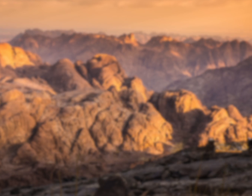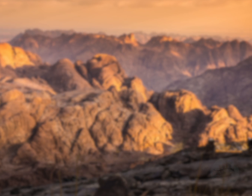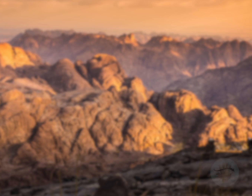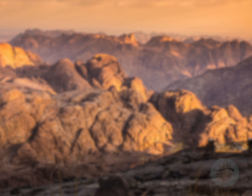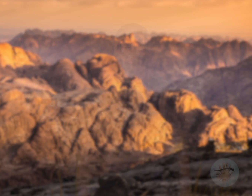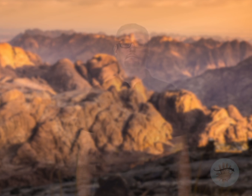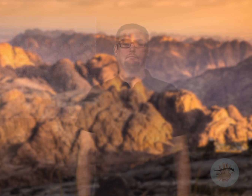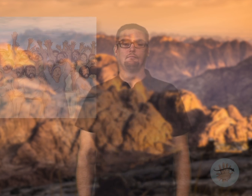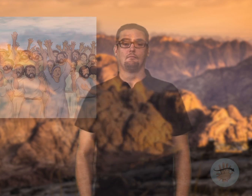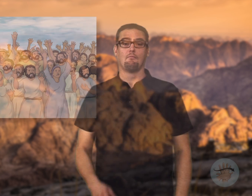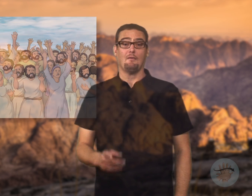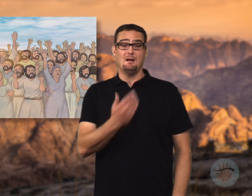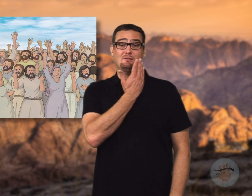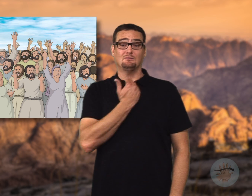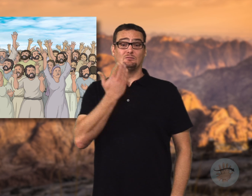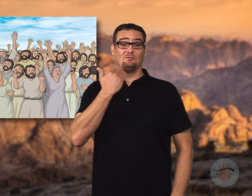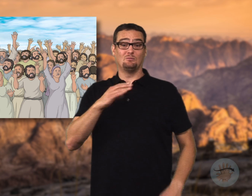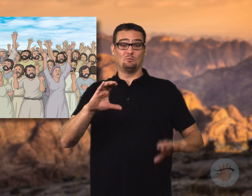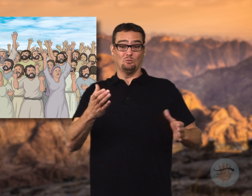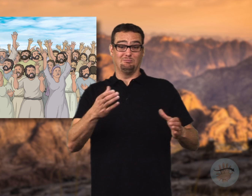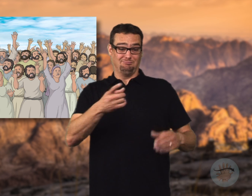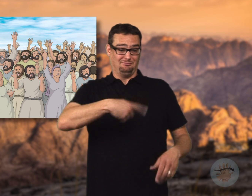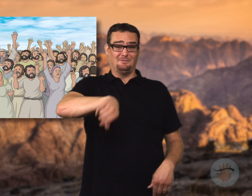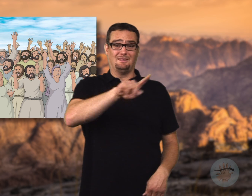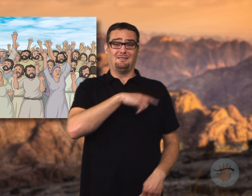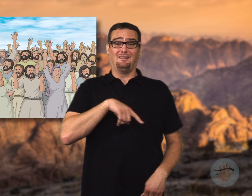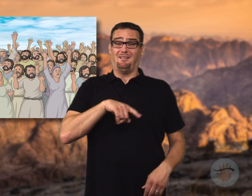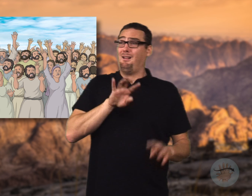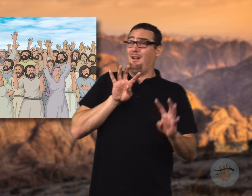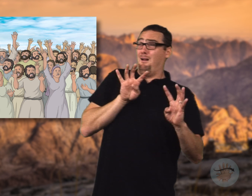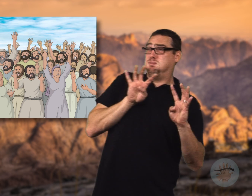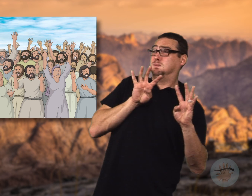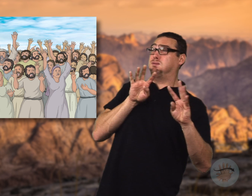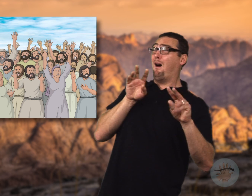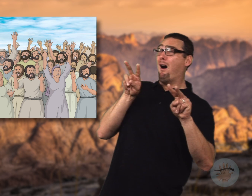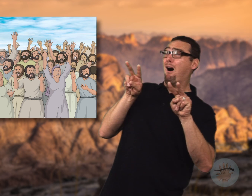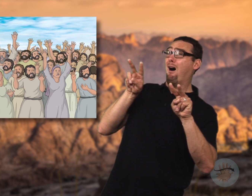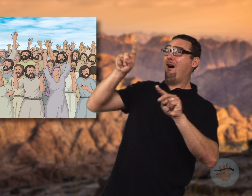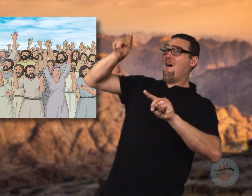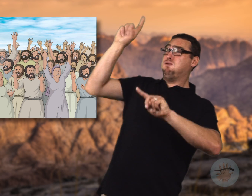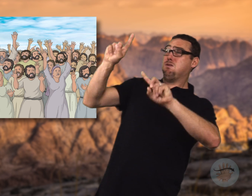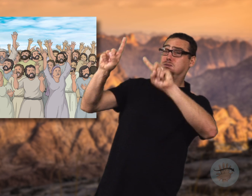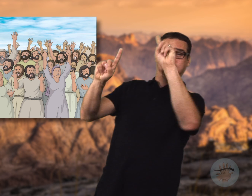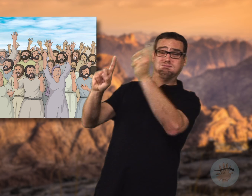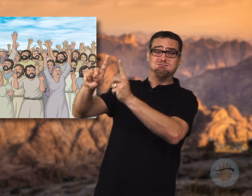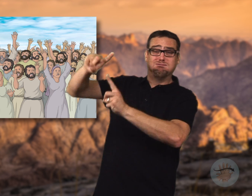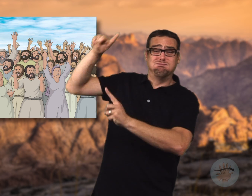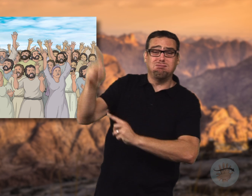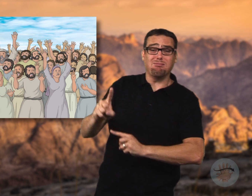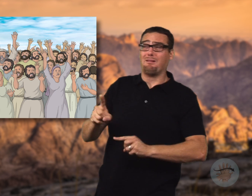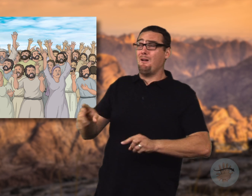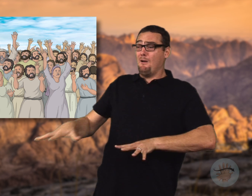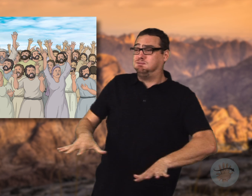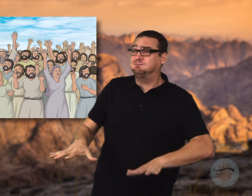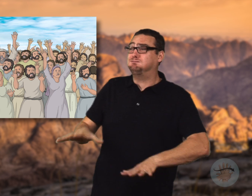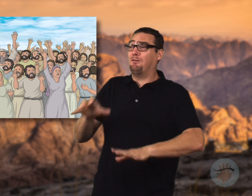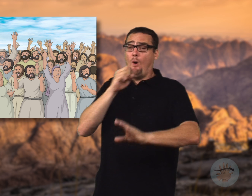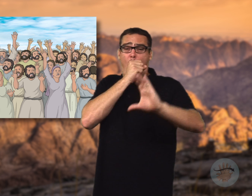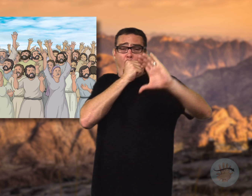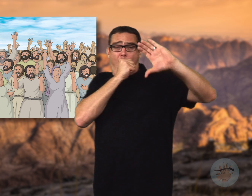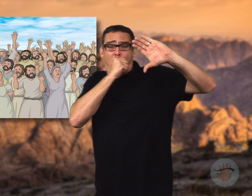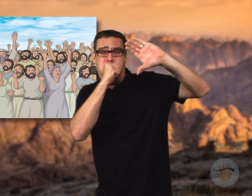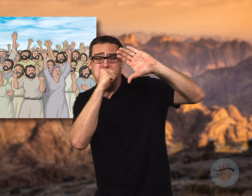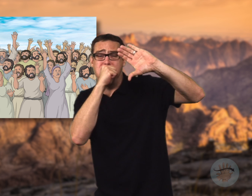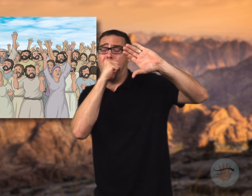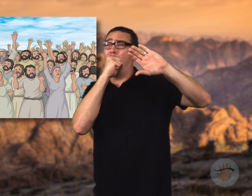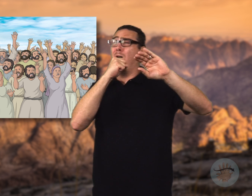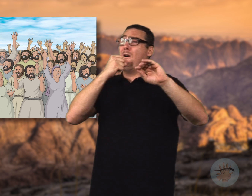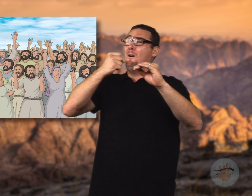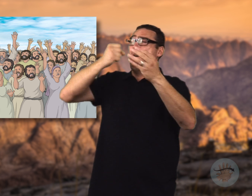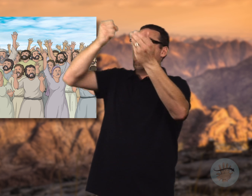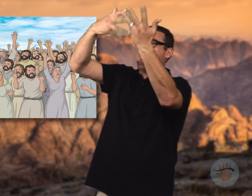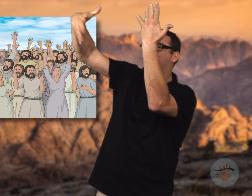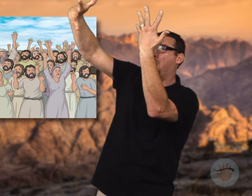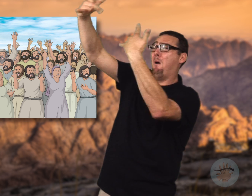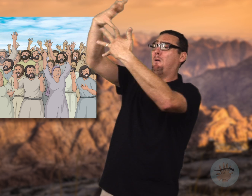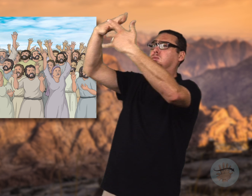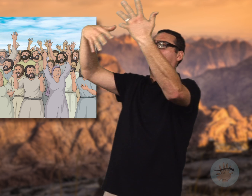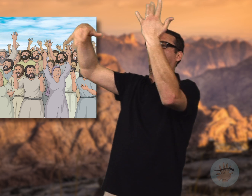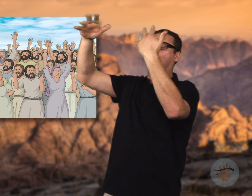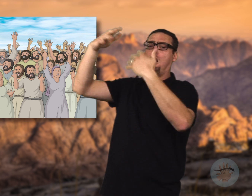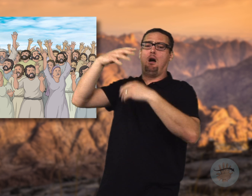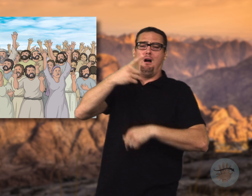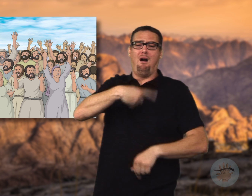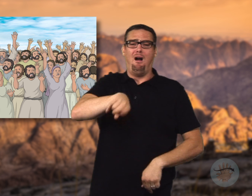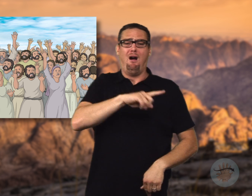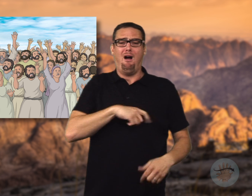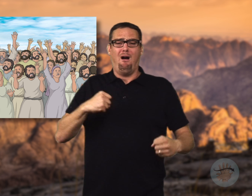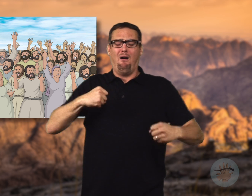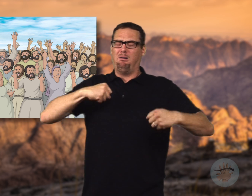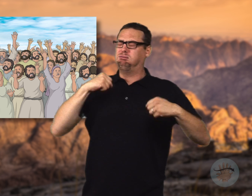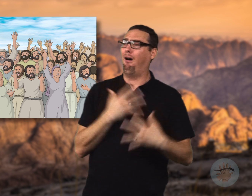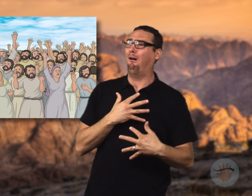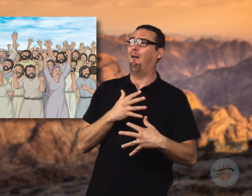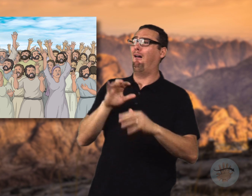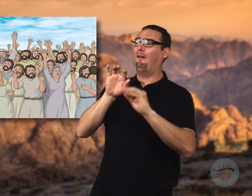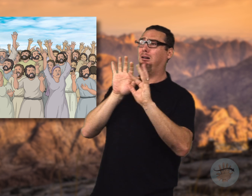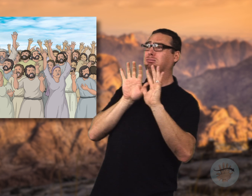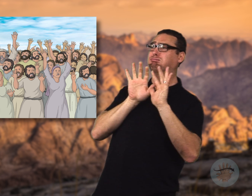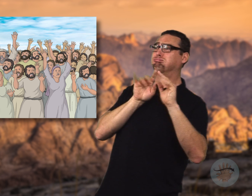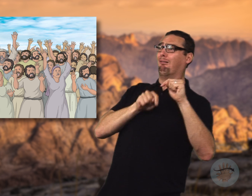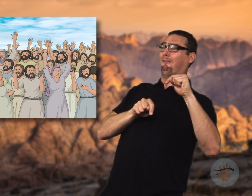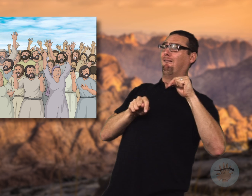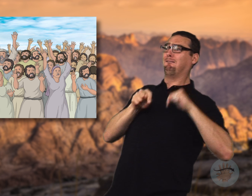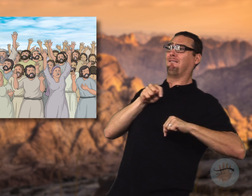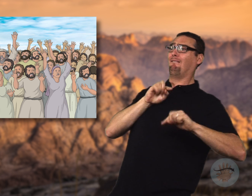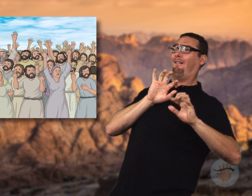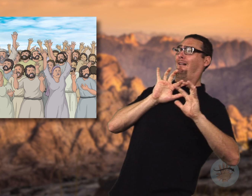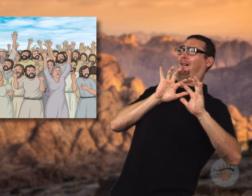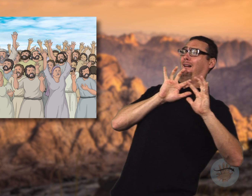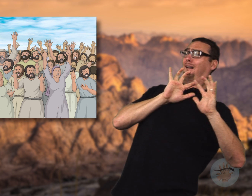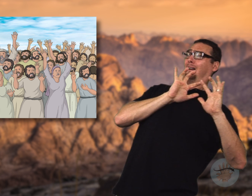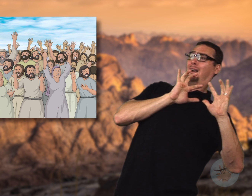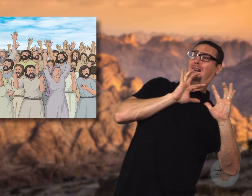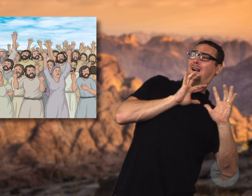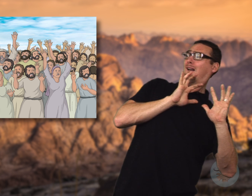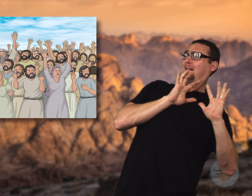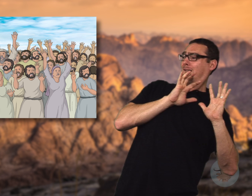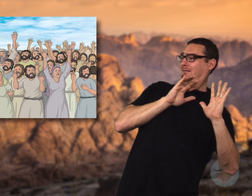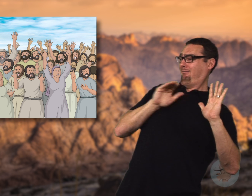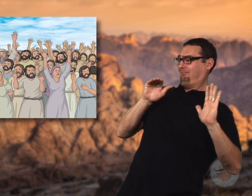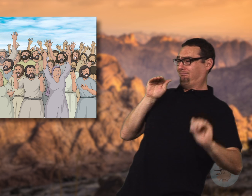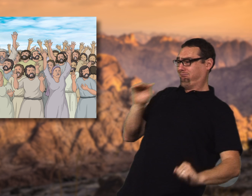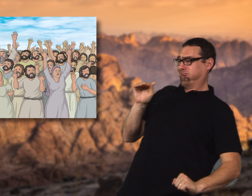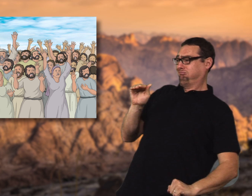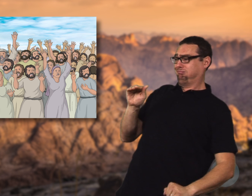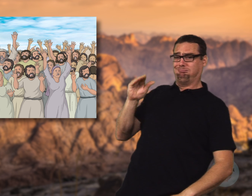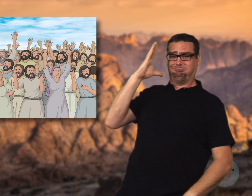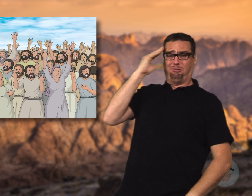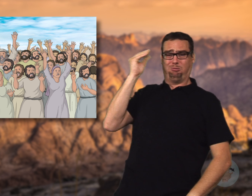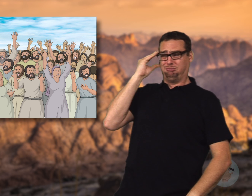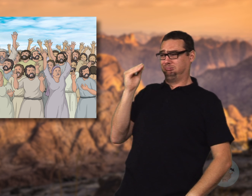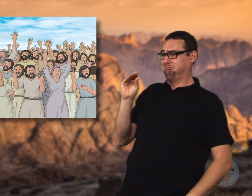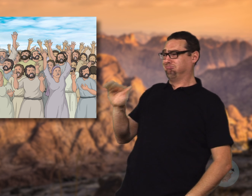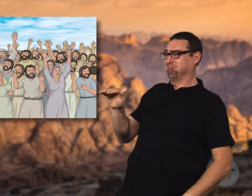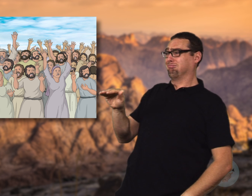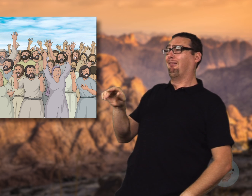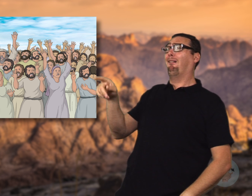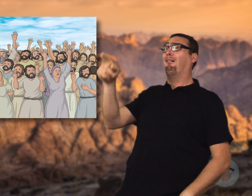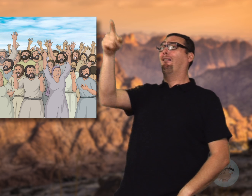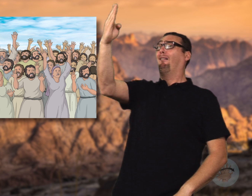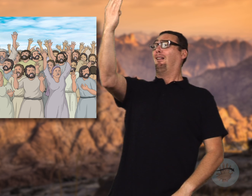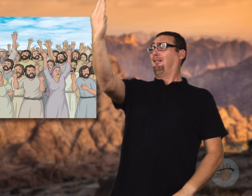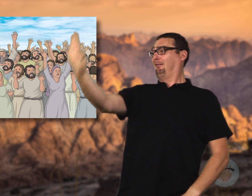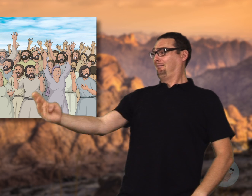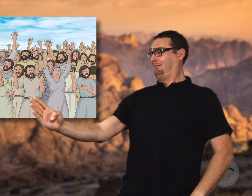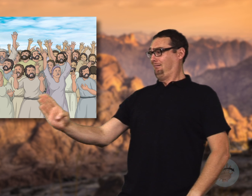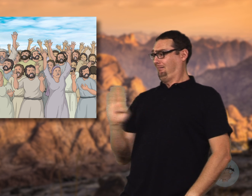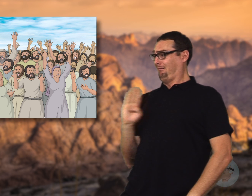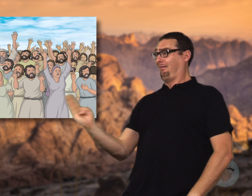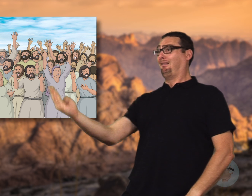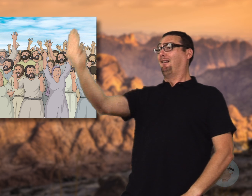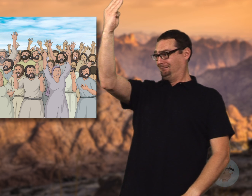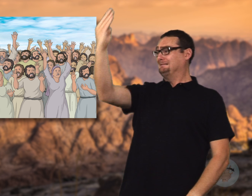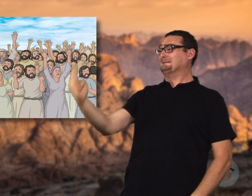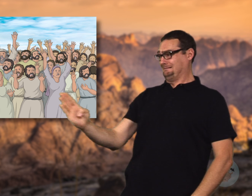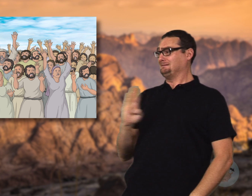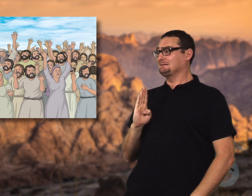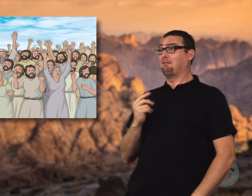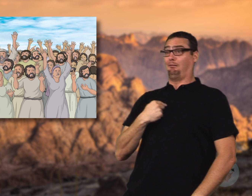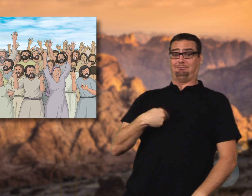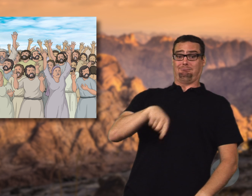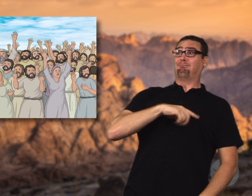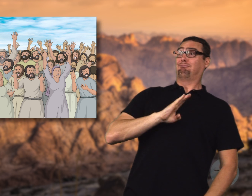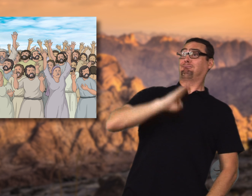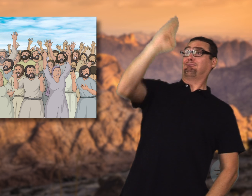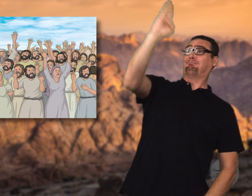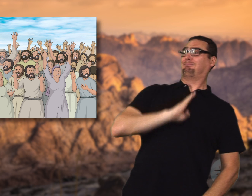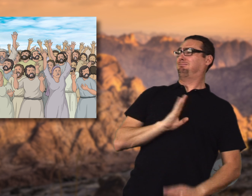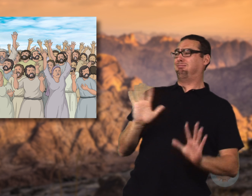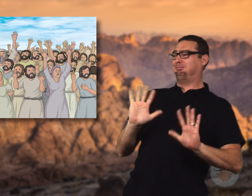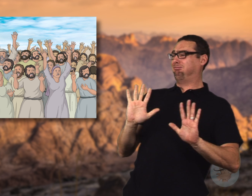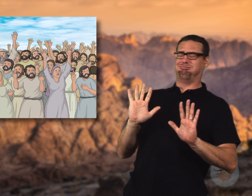When all the people witnessed the thunder and lightning, the sounding of the ram’s horn, and the mountain enveloped in smoke, they trembled and stood at a distance.